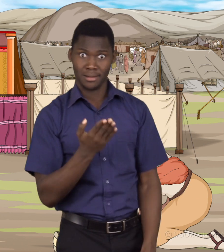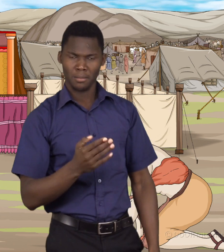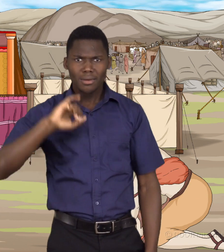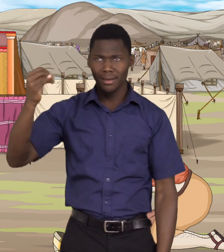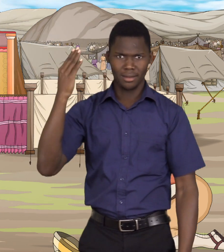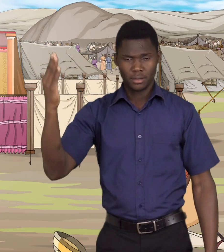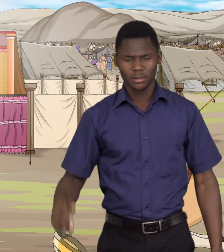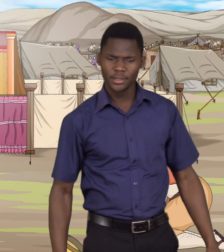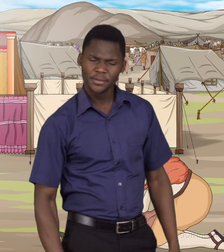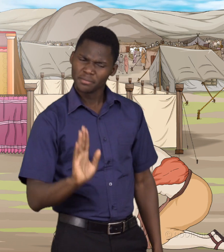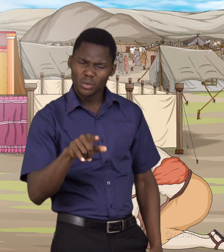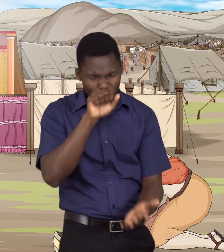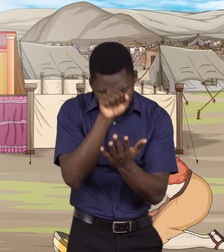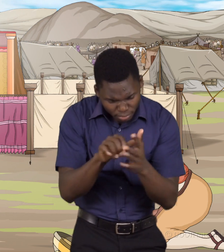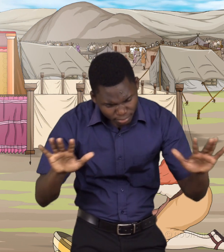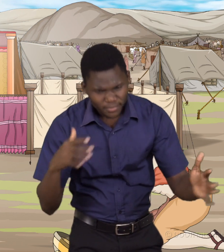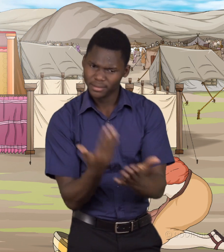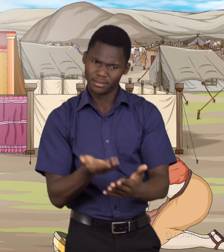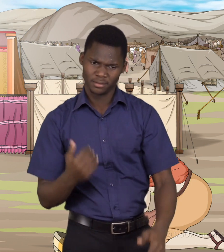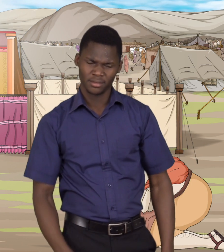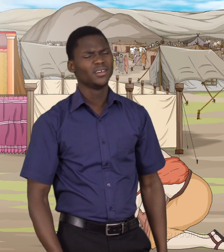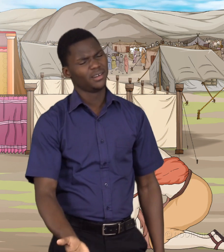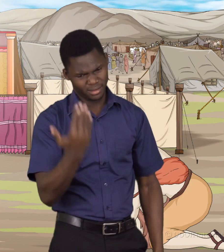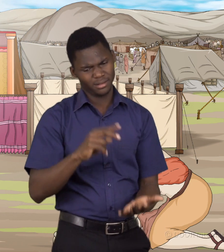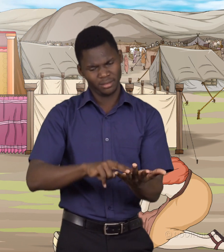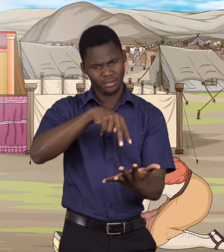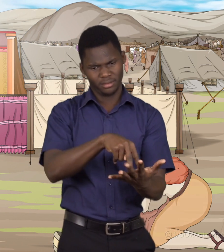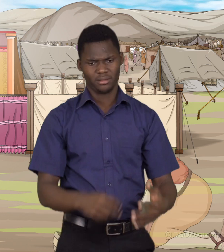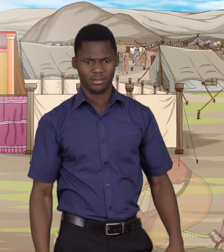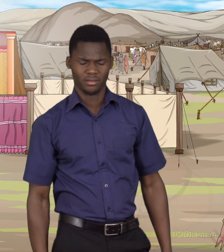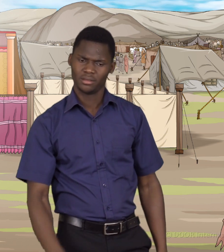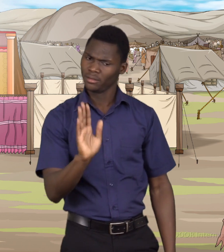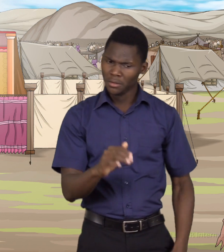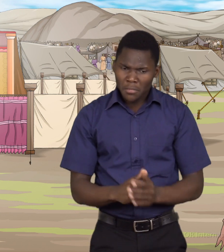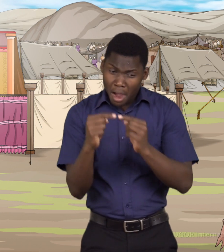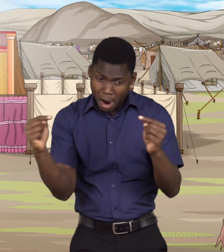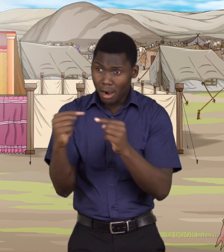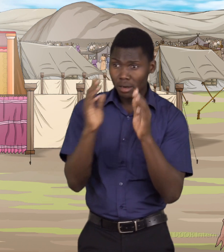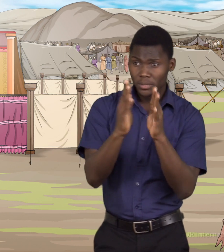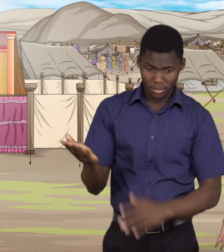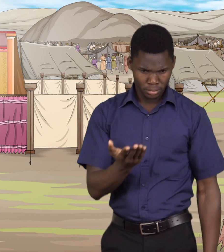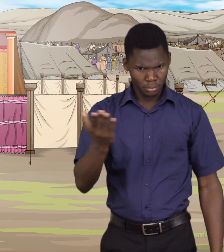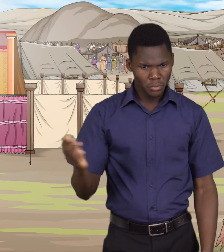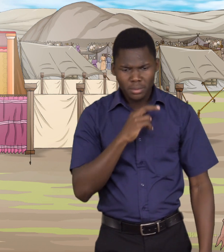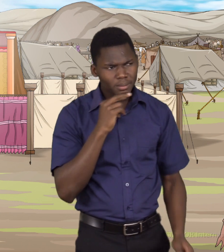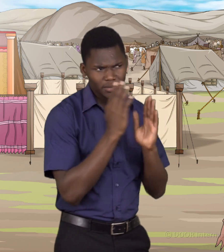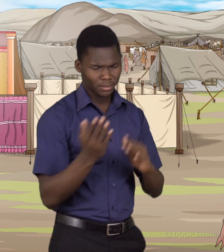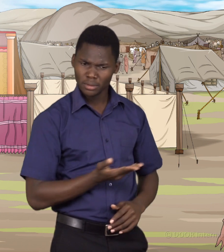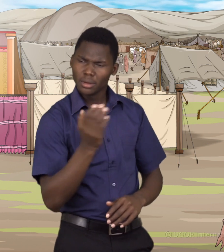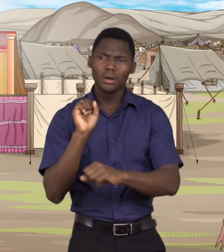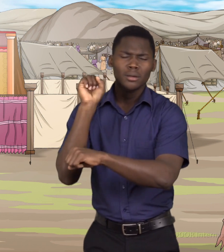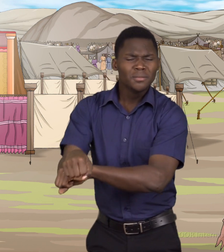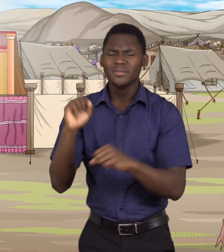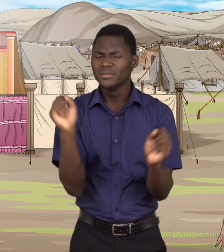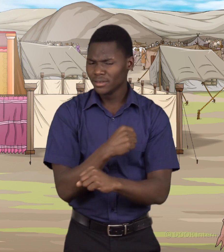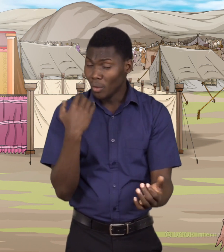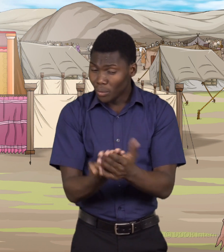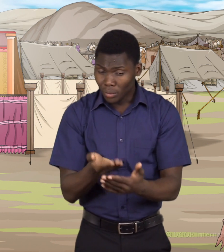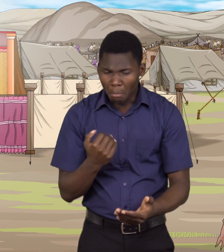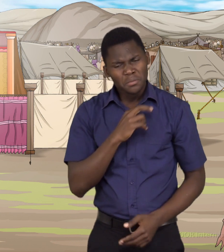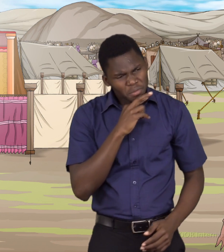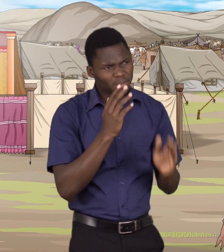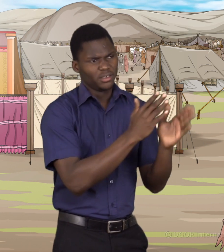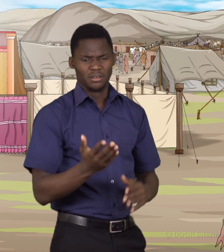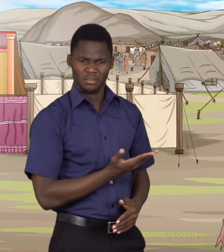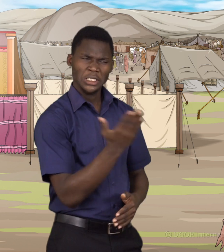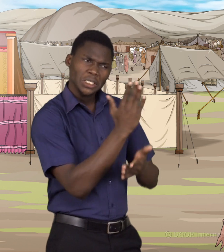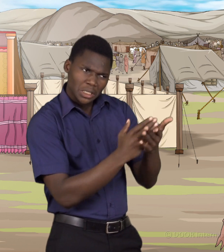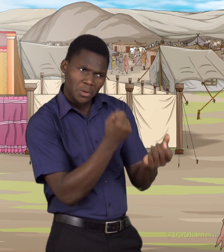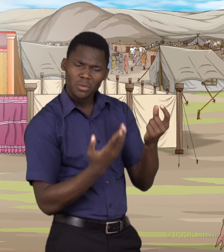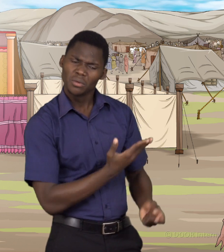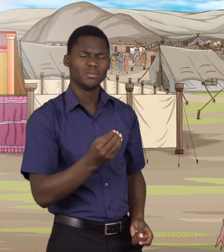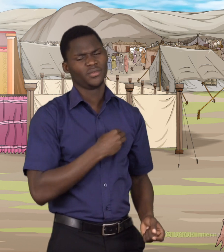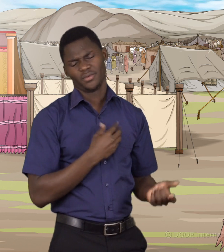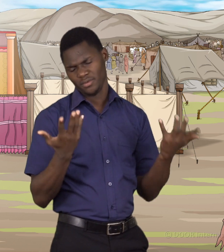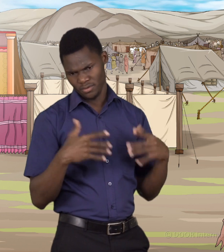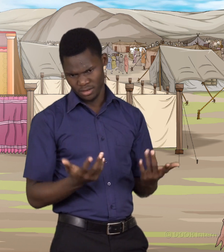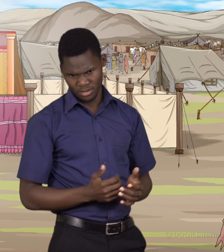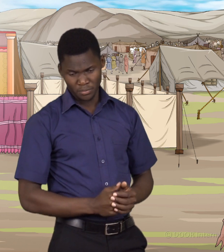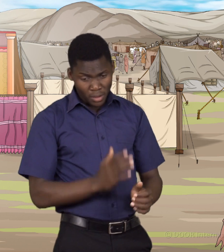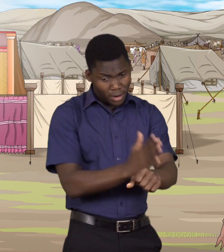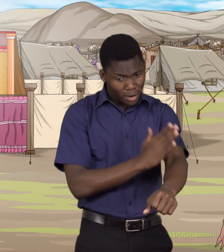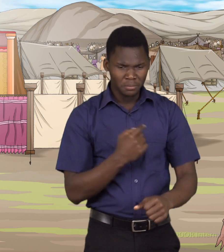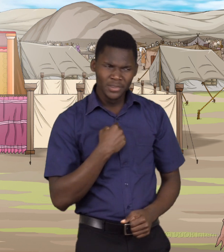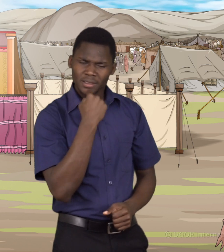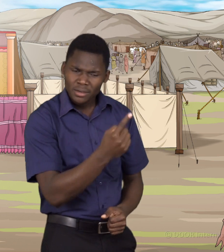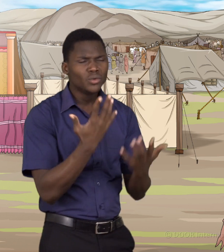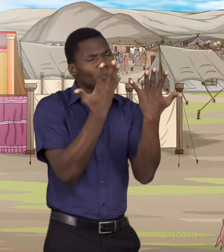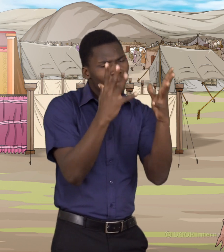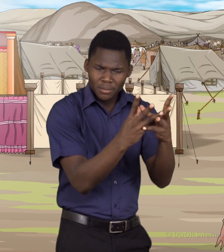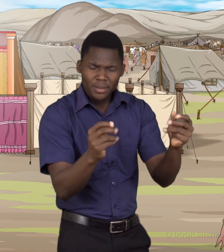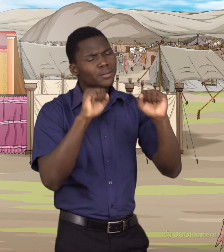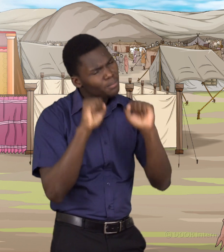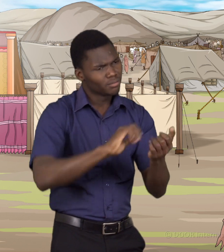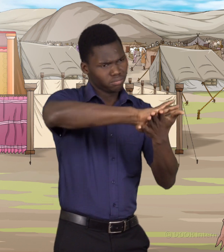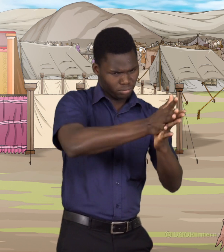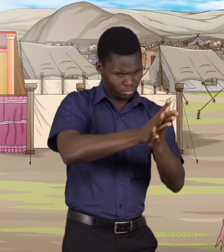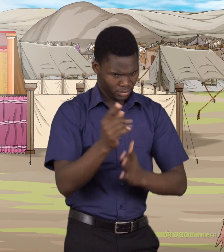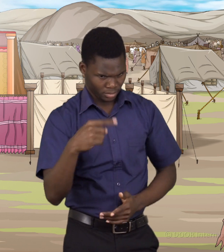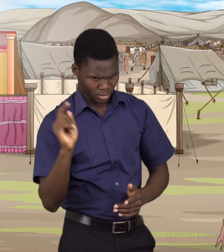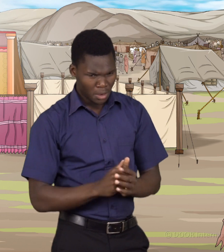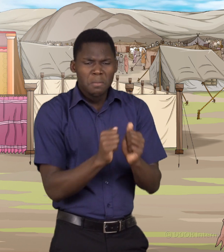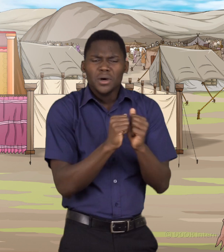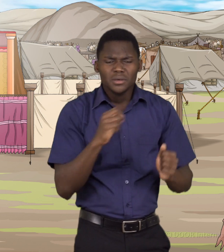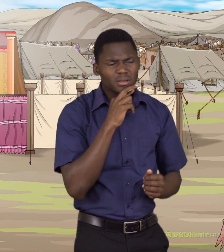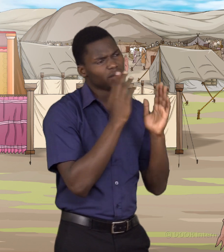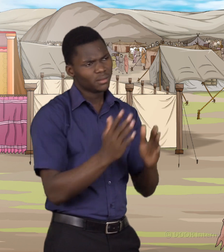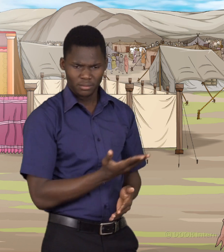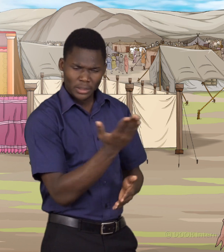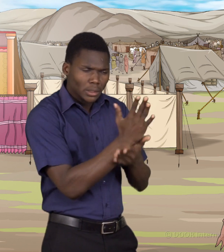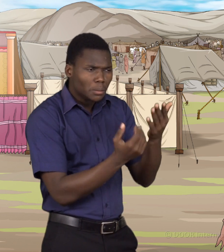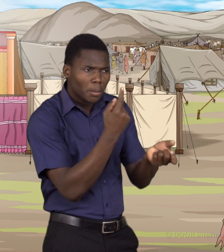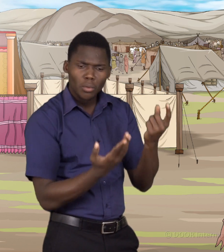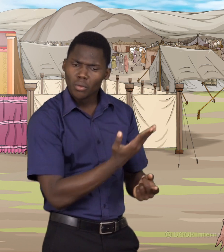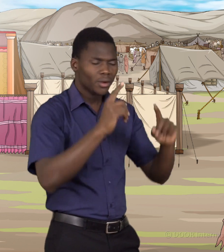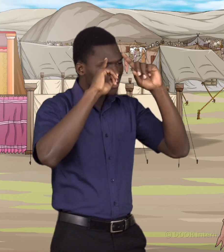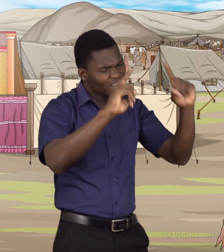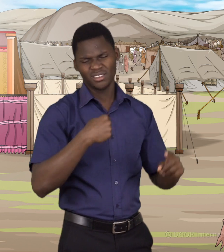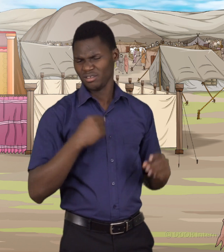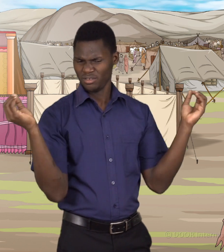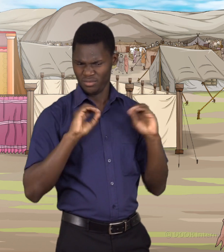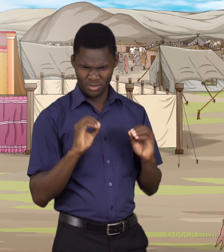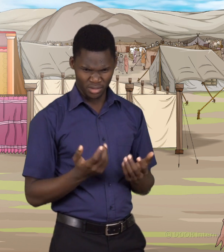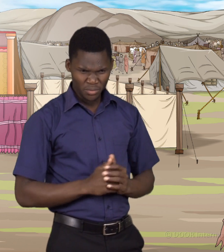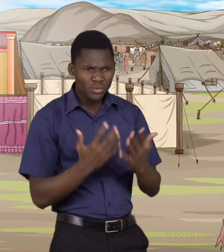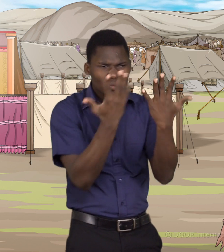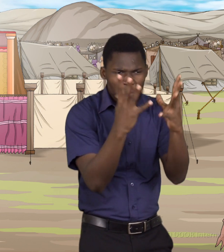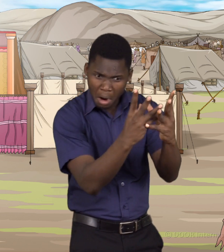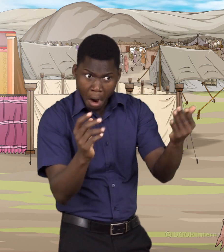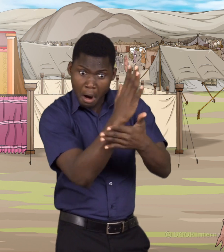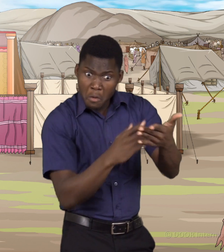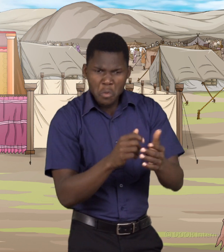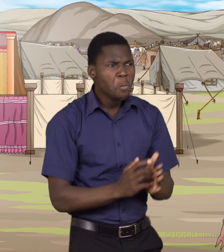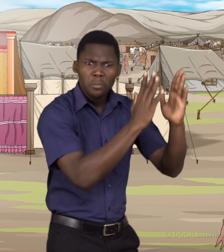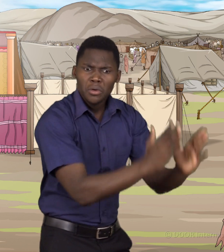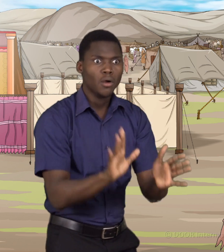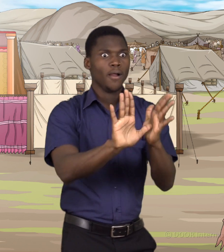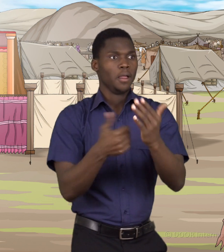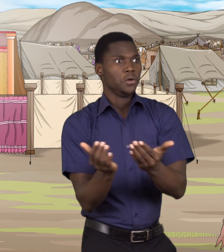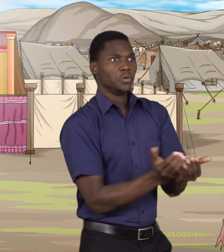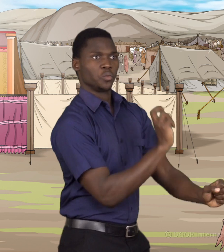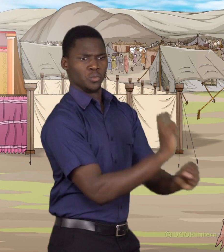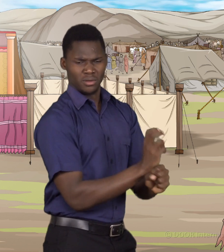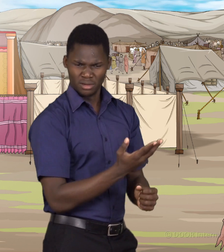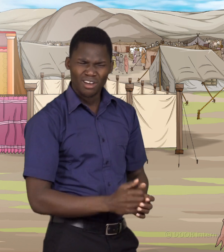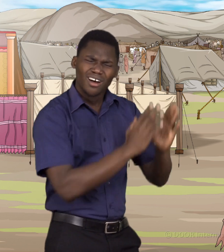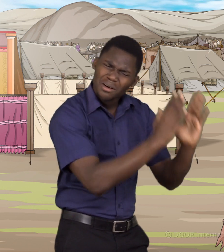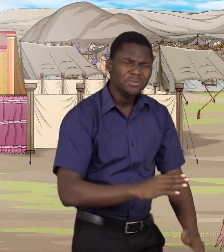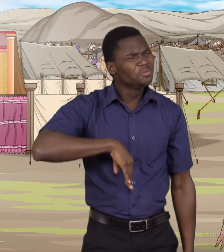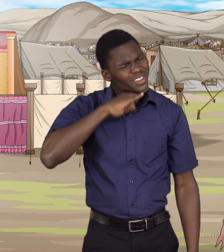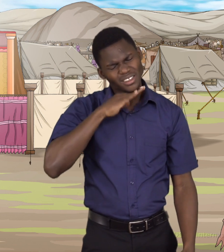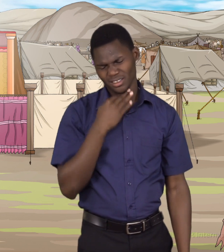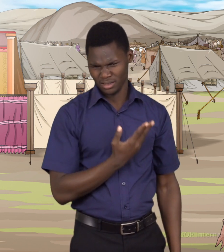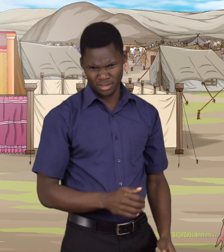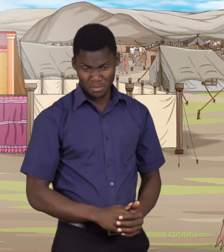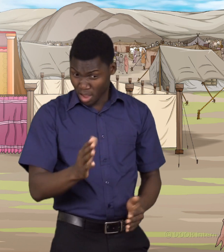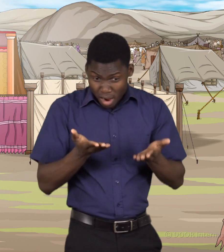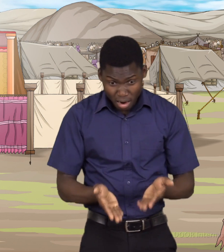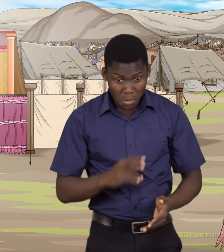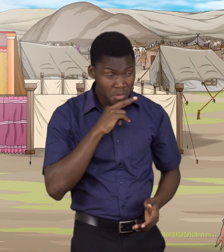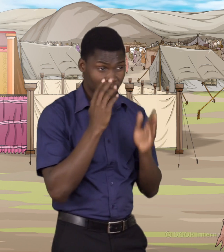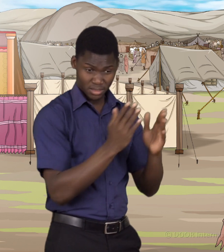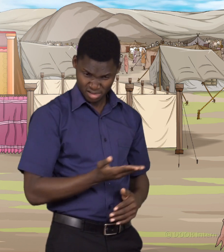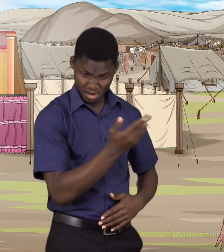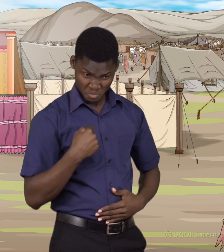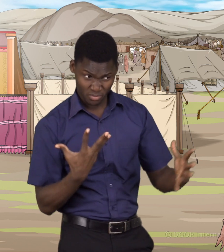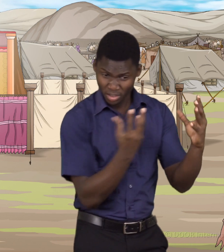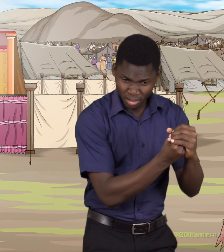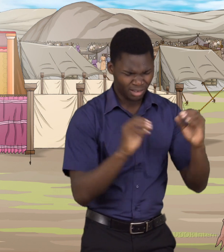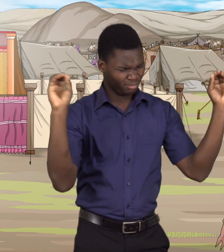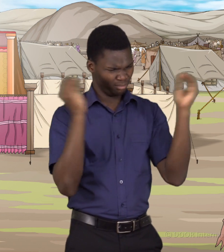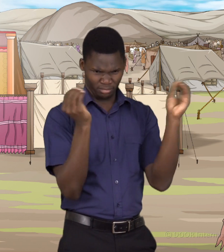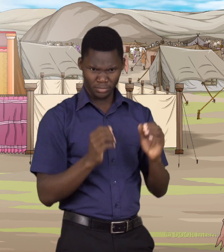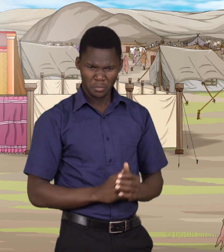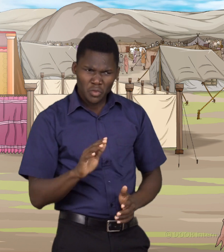But the LORD said to Joshua, “Stand up! Why have you fallen on your face? Israel has sinned; they have transgressed My covenant that I commanded them, and they have taken some of what was devoted to destruction. Indeed, they have stolen and lied, and they have put these things with their own possessions.